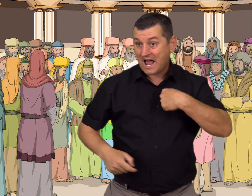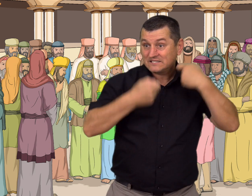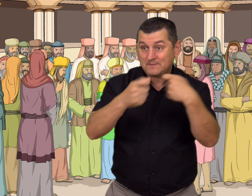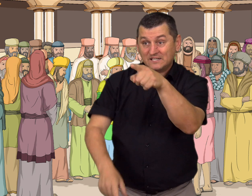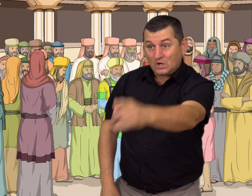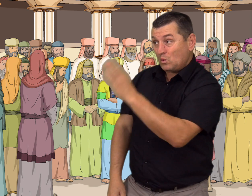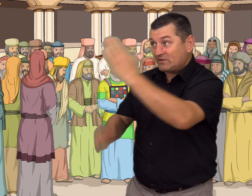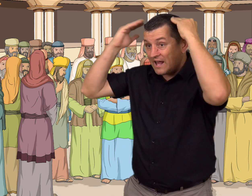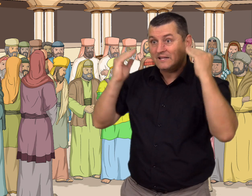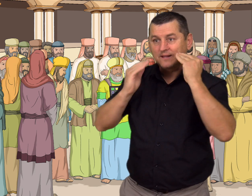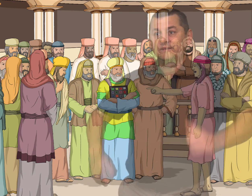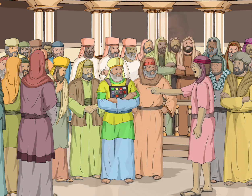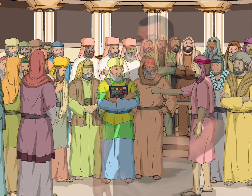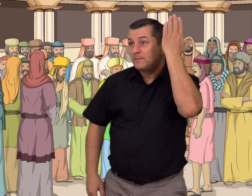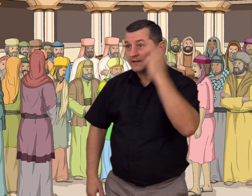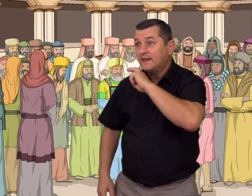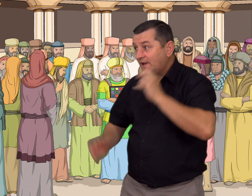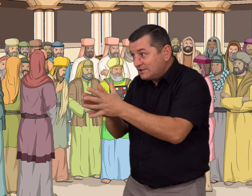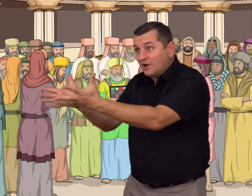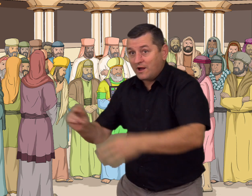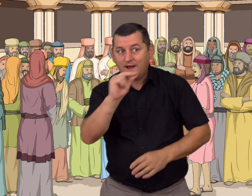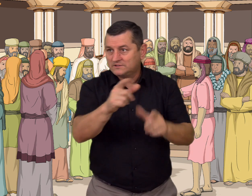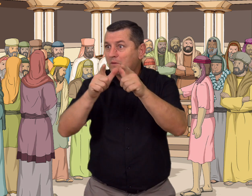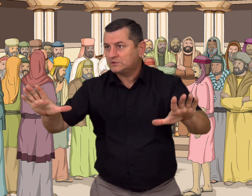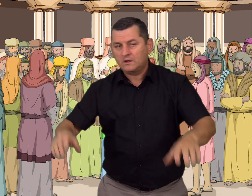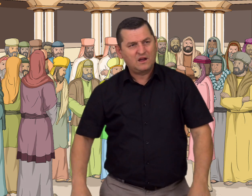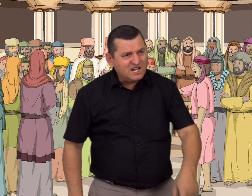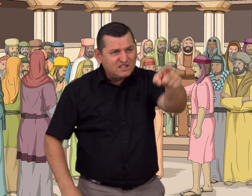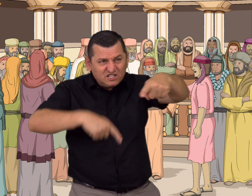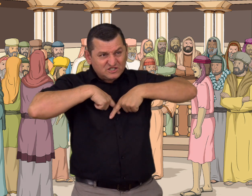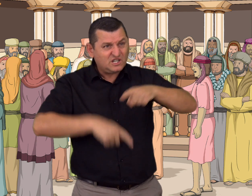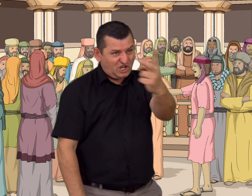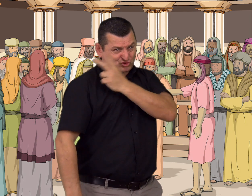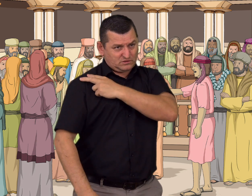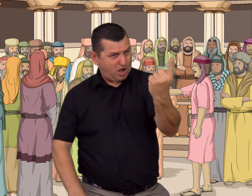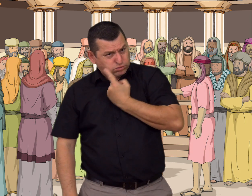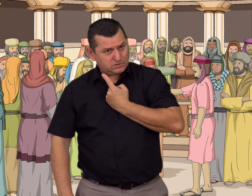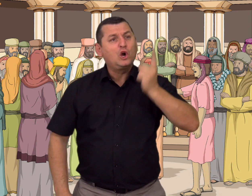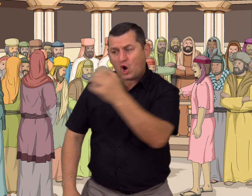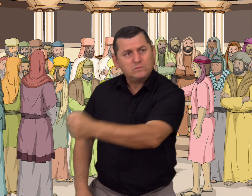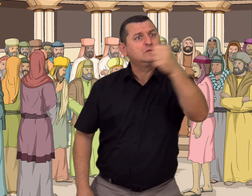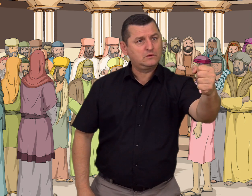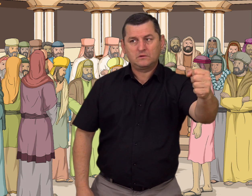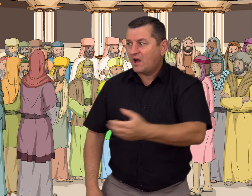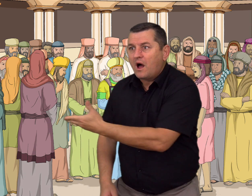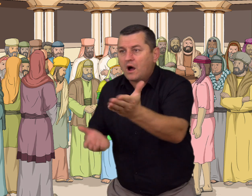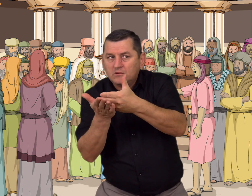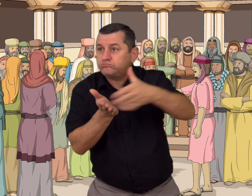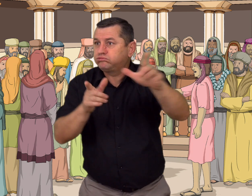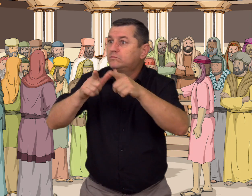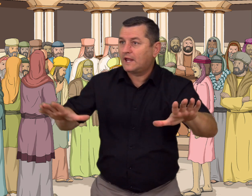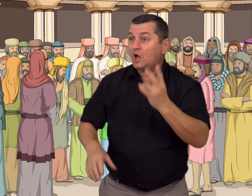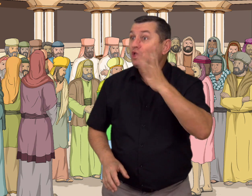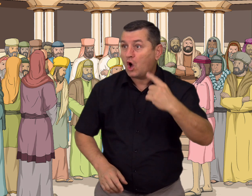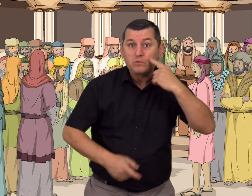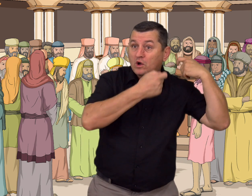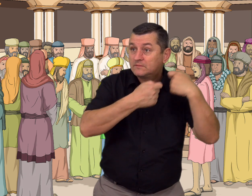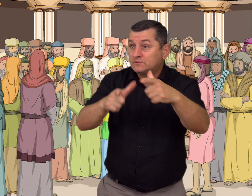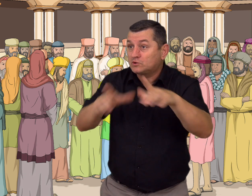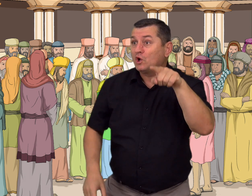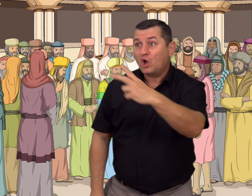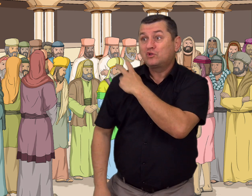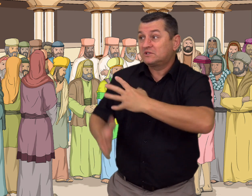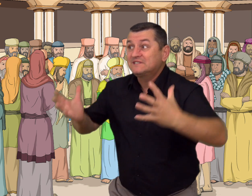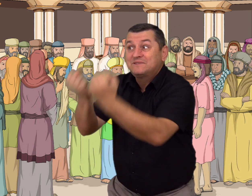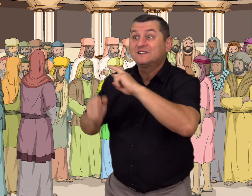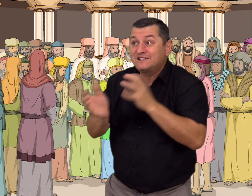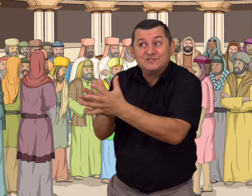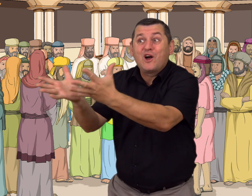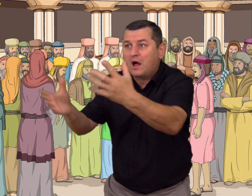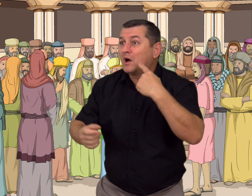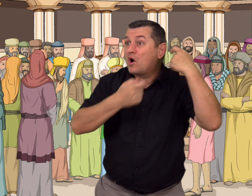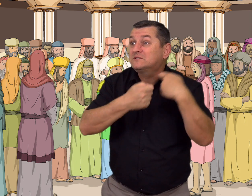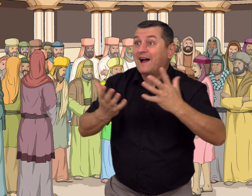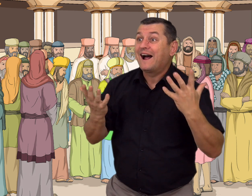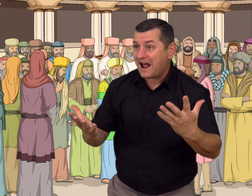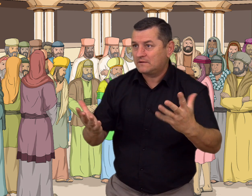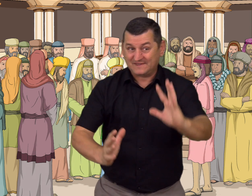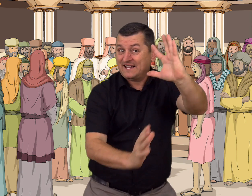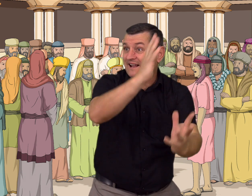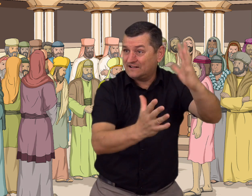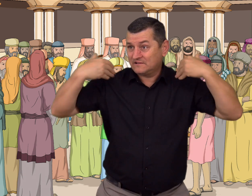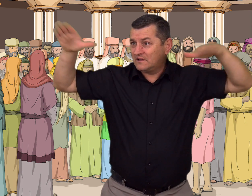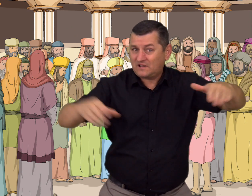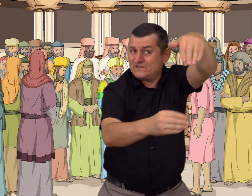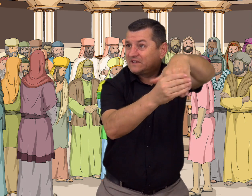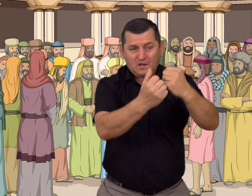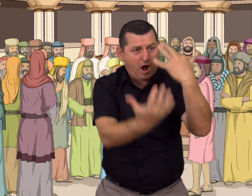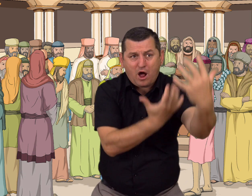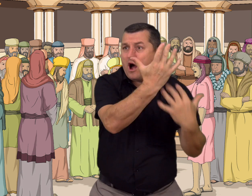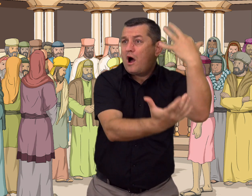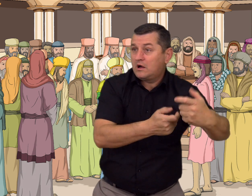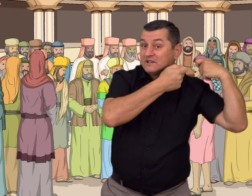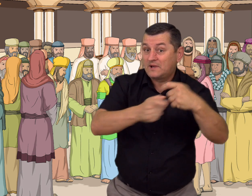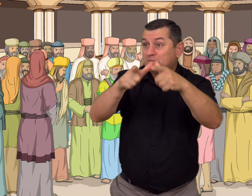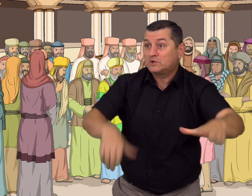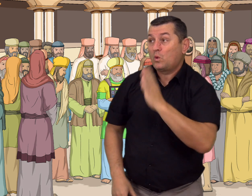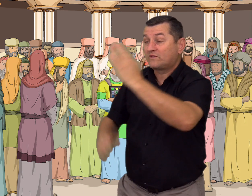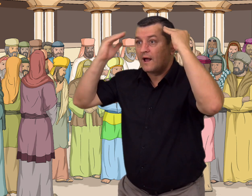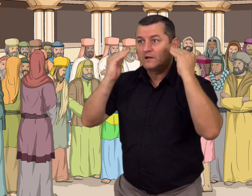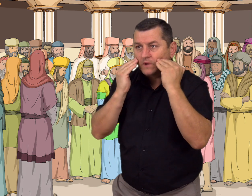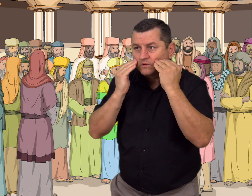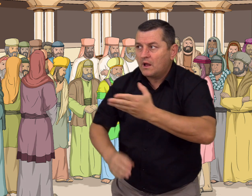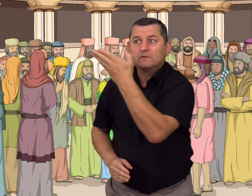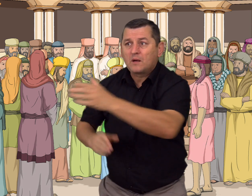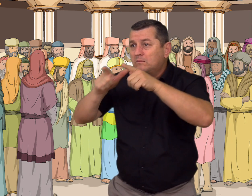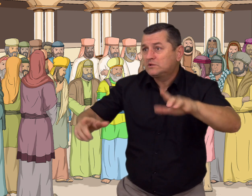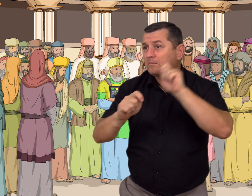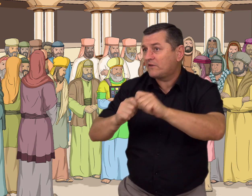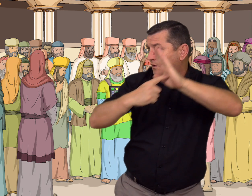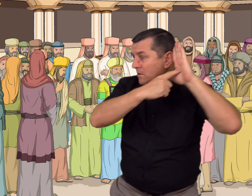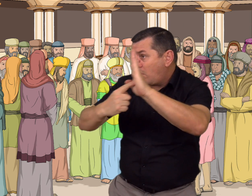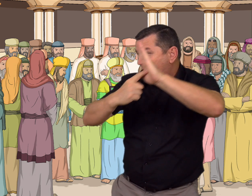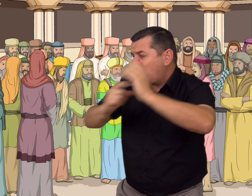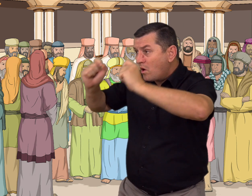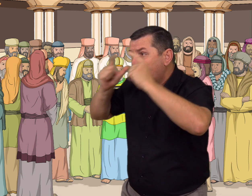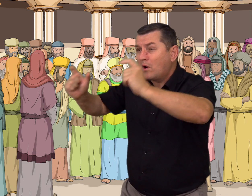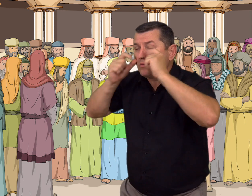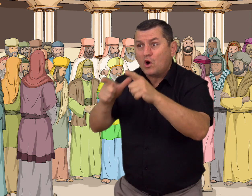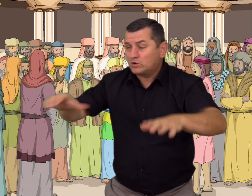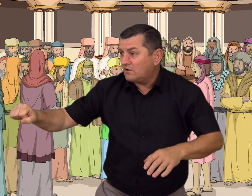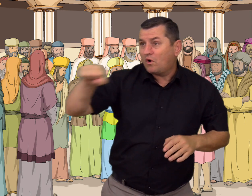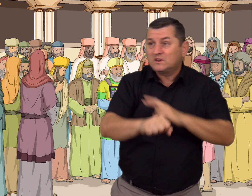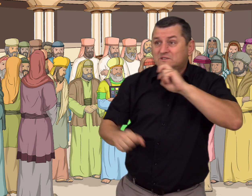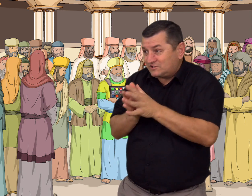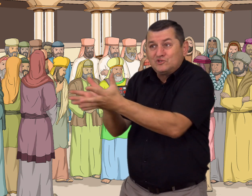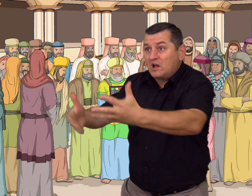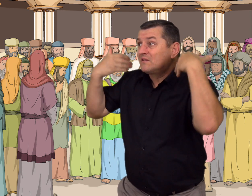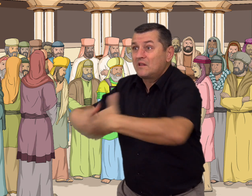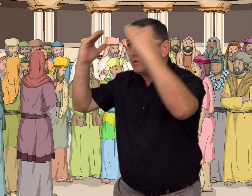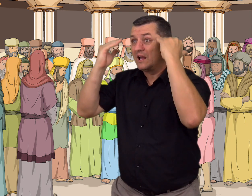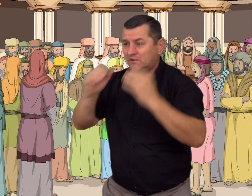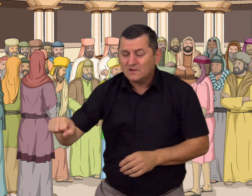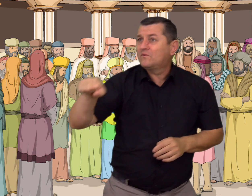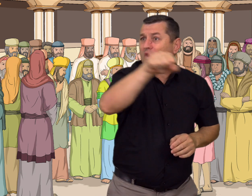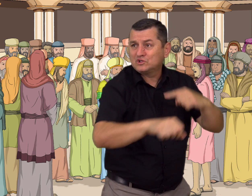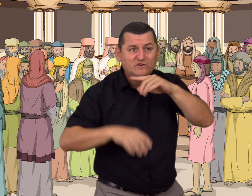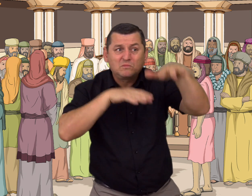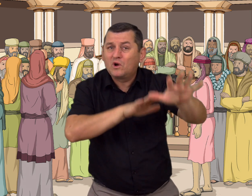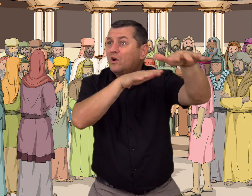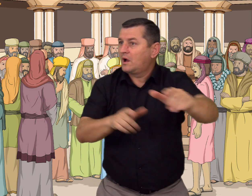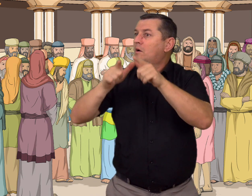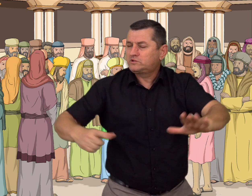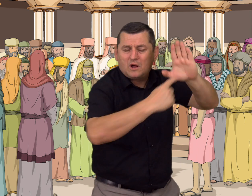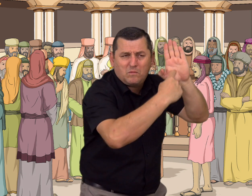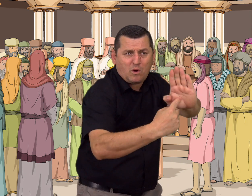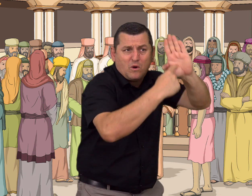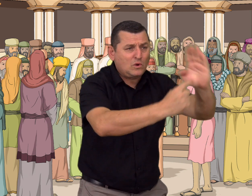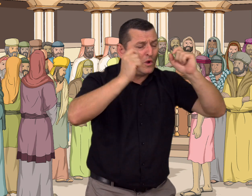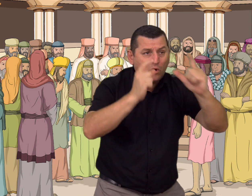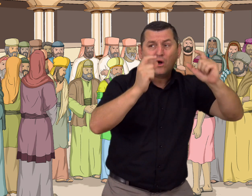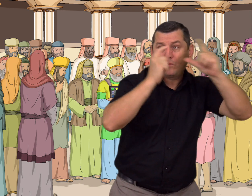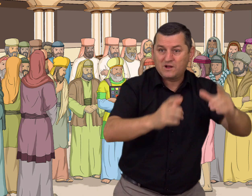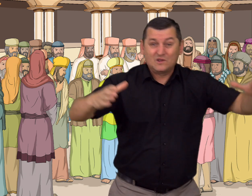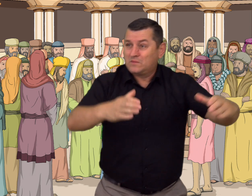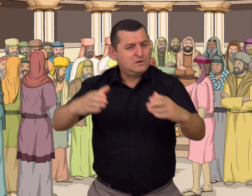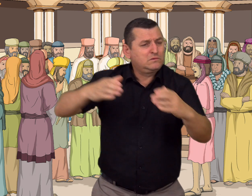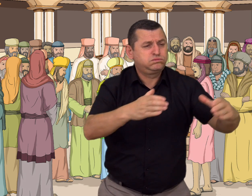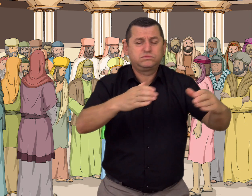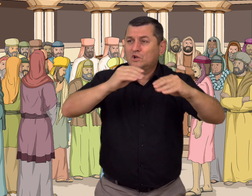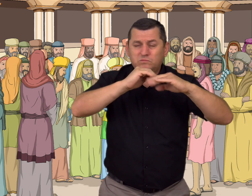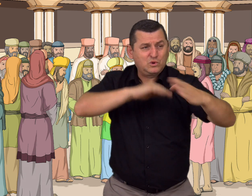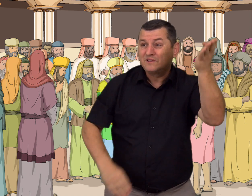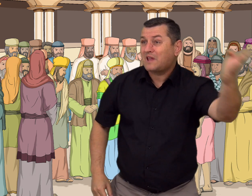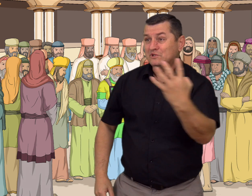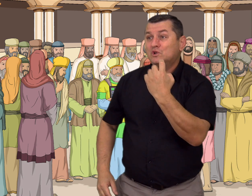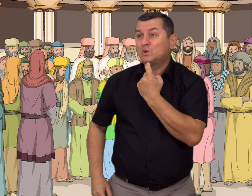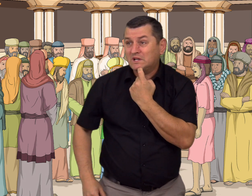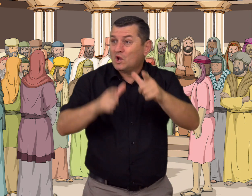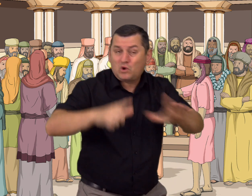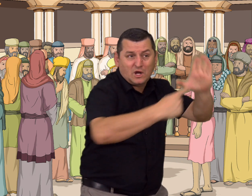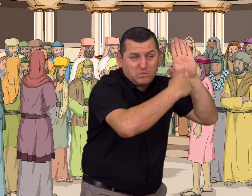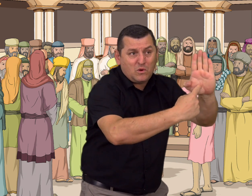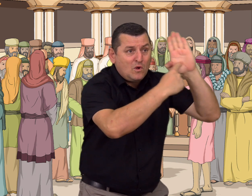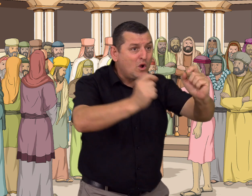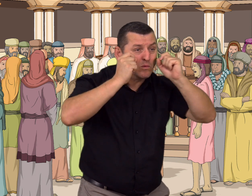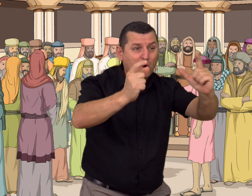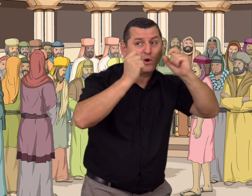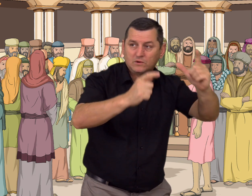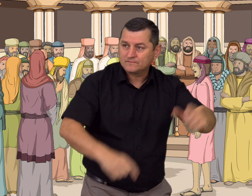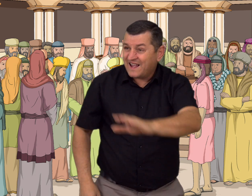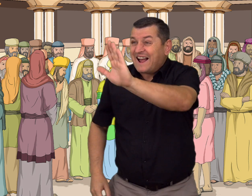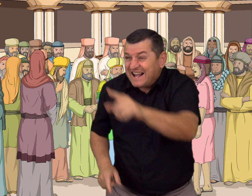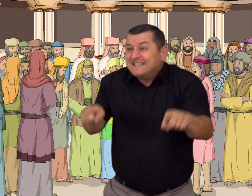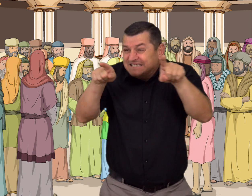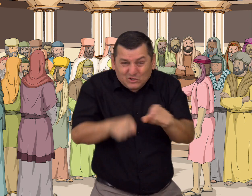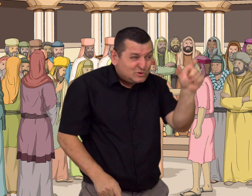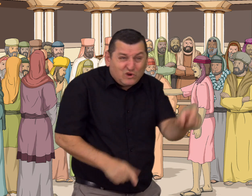I have indeed seen the oppression of My people in Egypt. I have heard their groaning and have come down to deliver them. Now come, I will send you back to Egypt.’ This Moses, whom they had rejected with the words, ‘Who made you ruler and judge?’